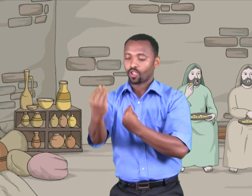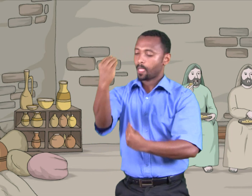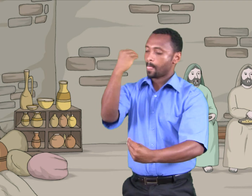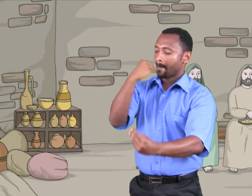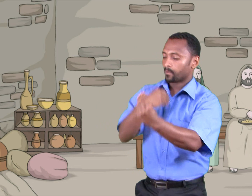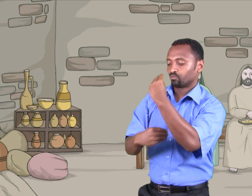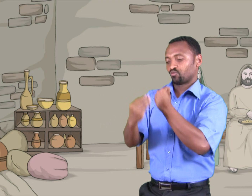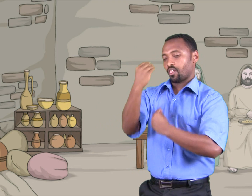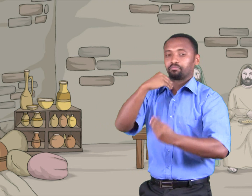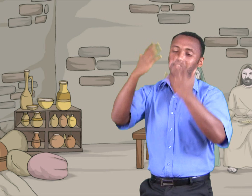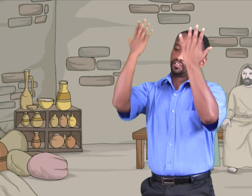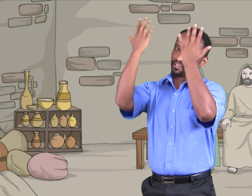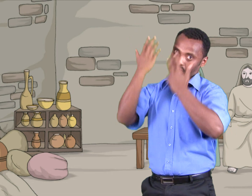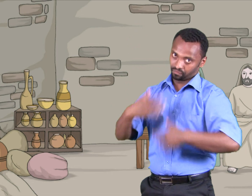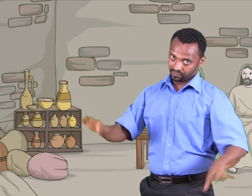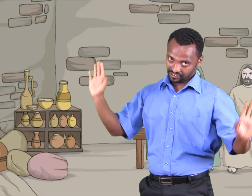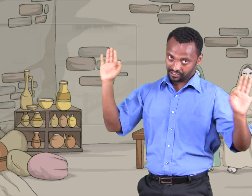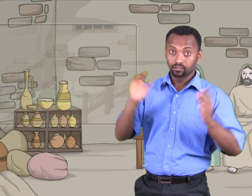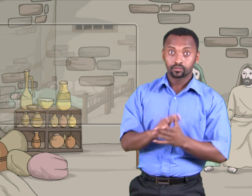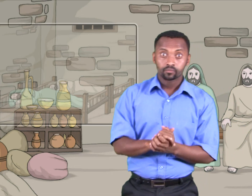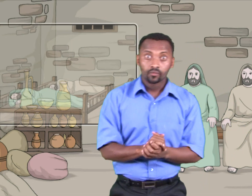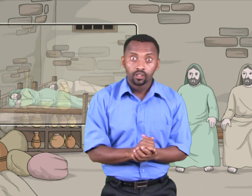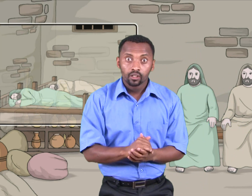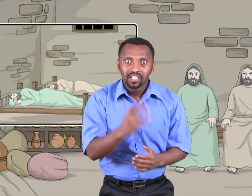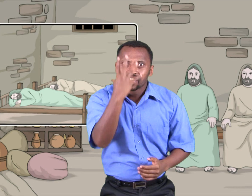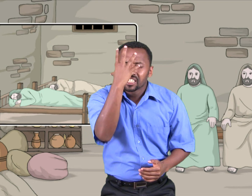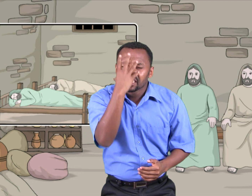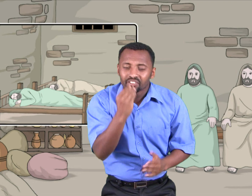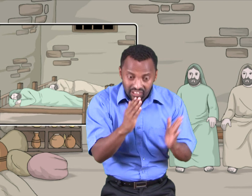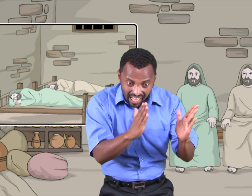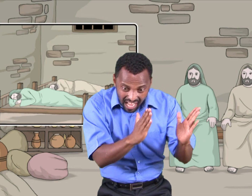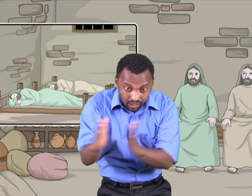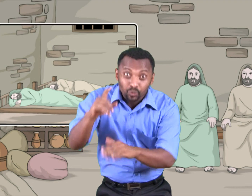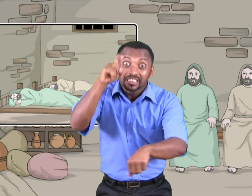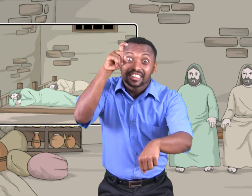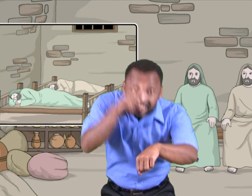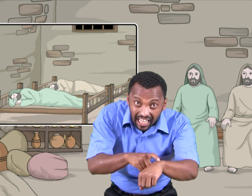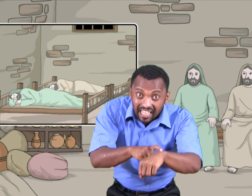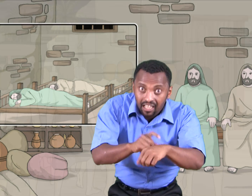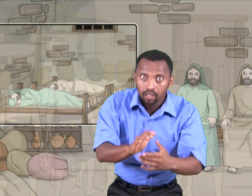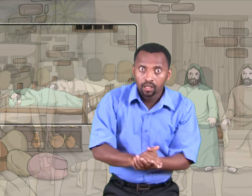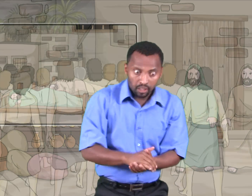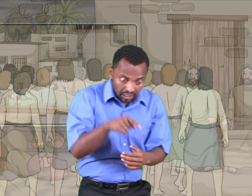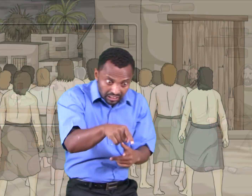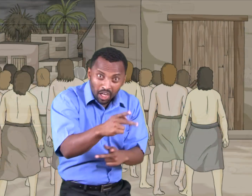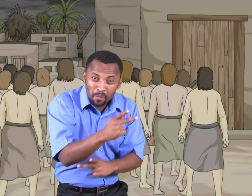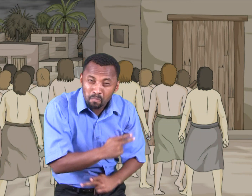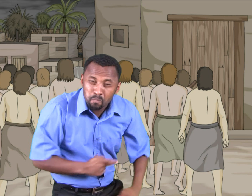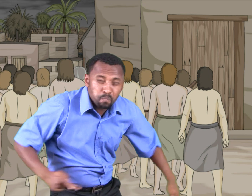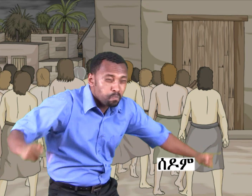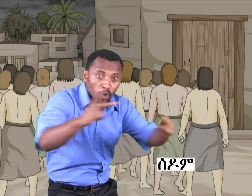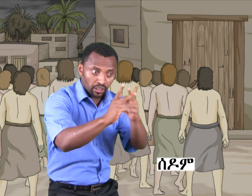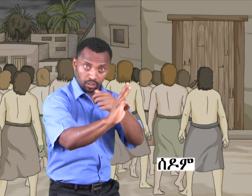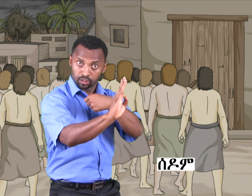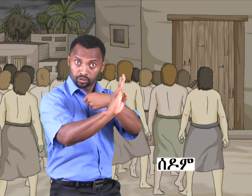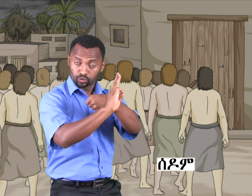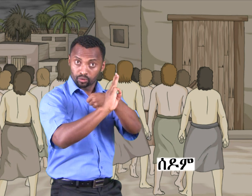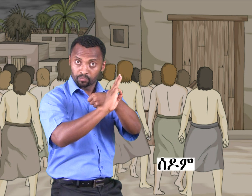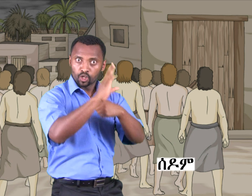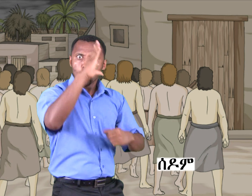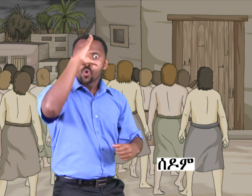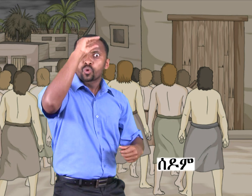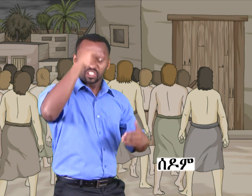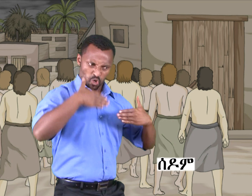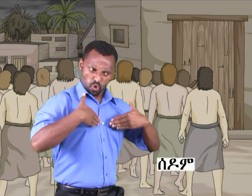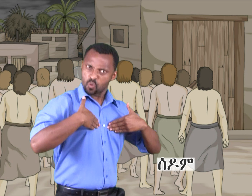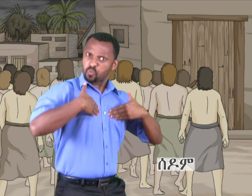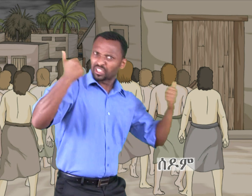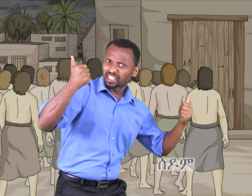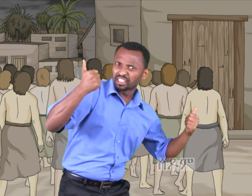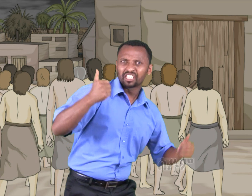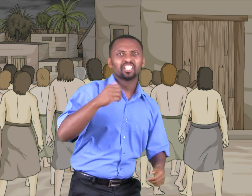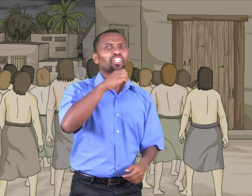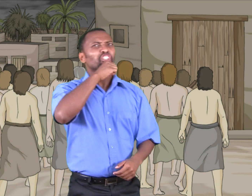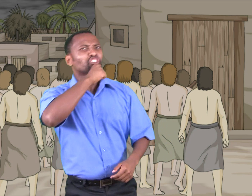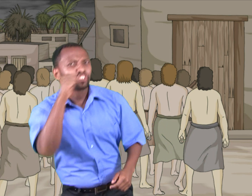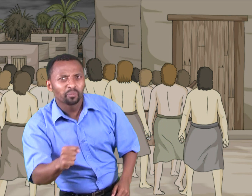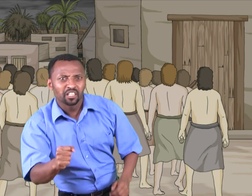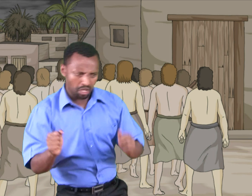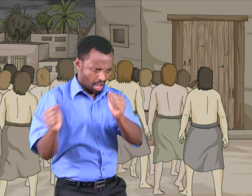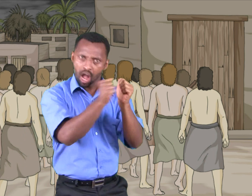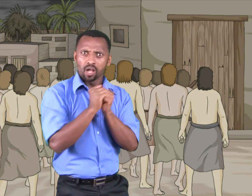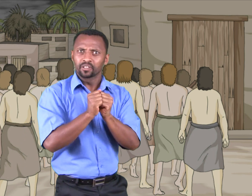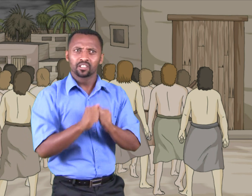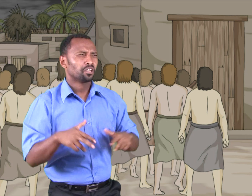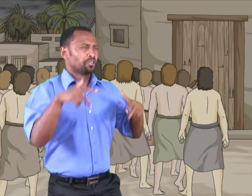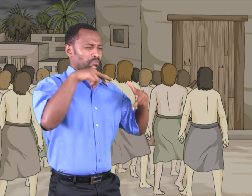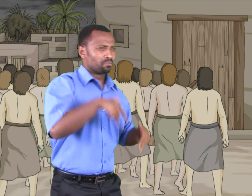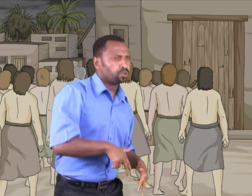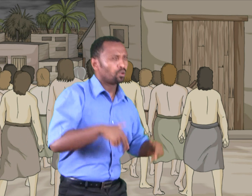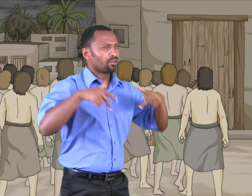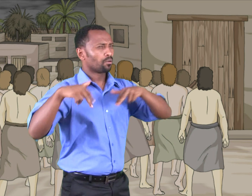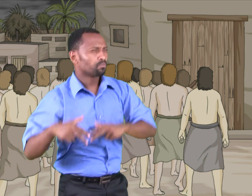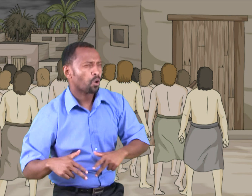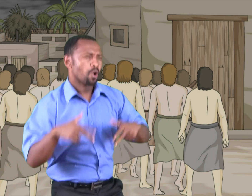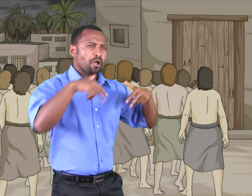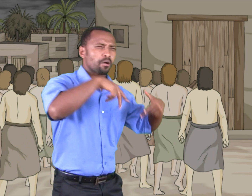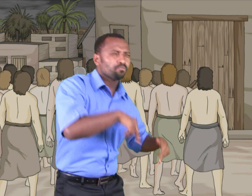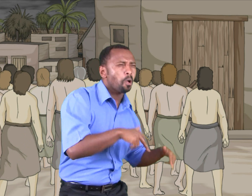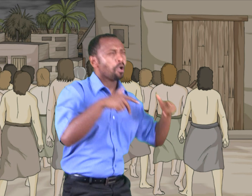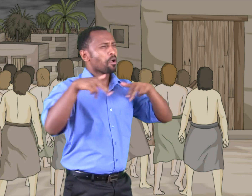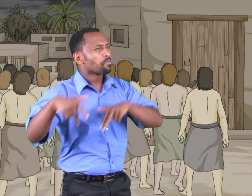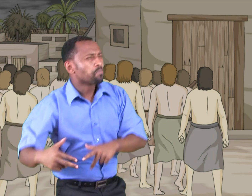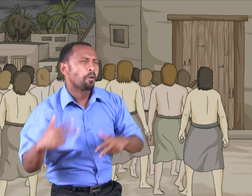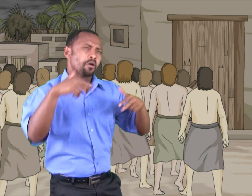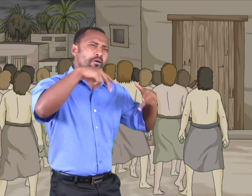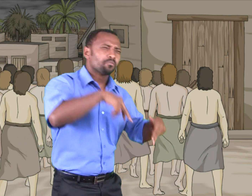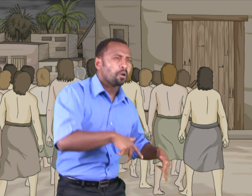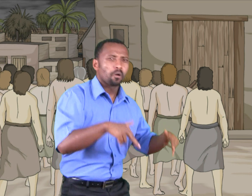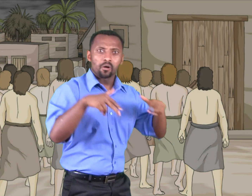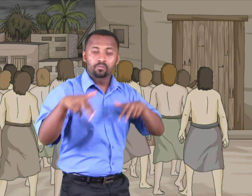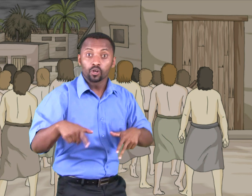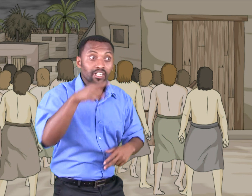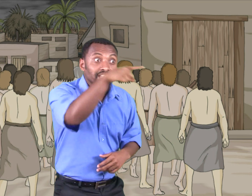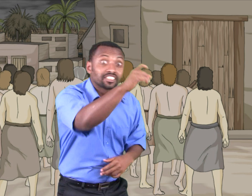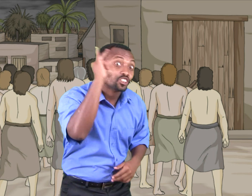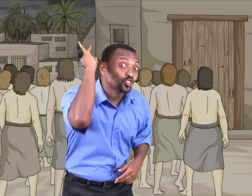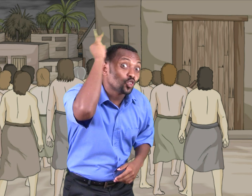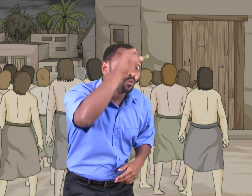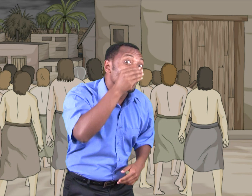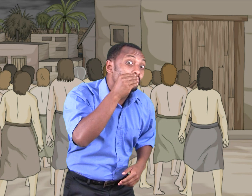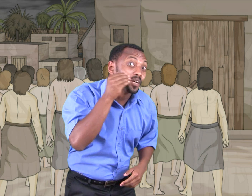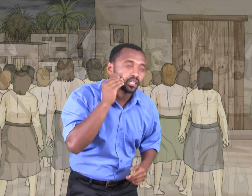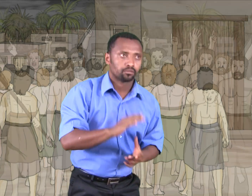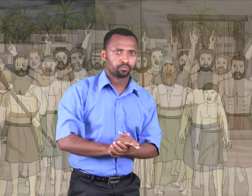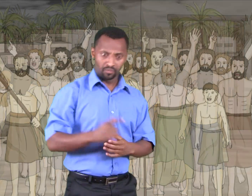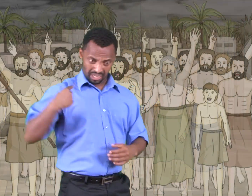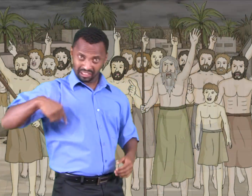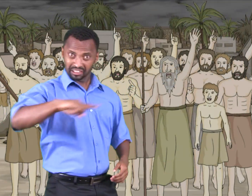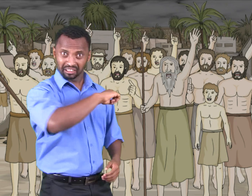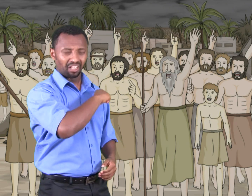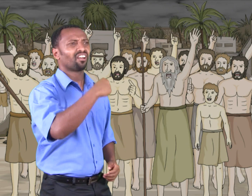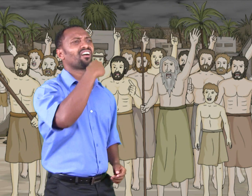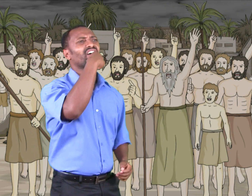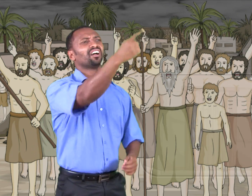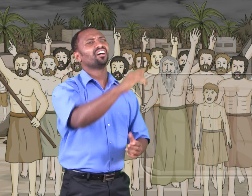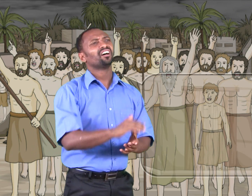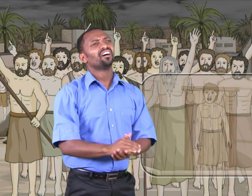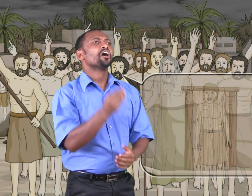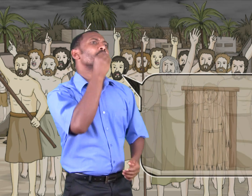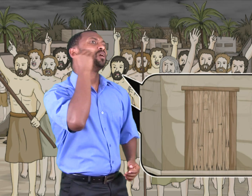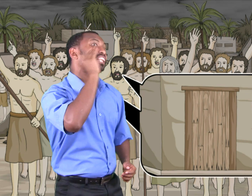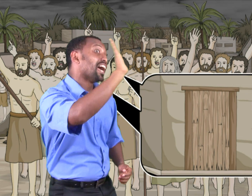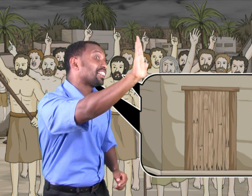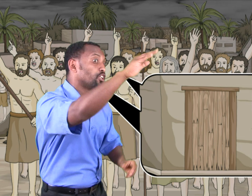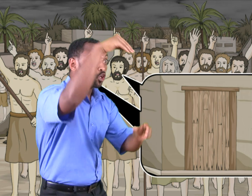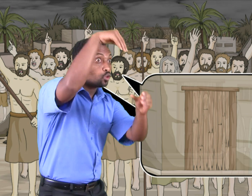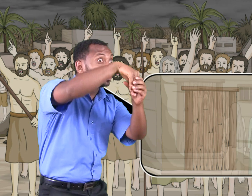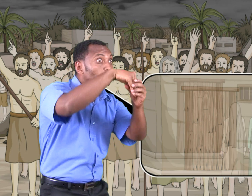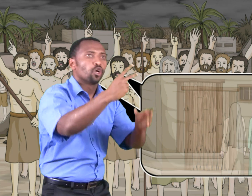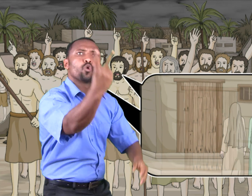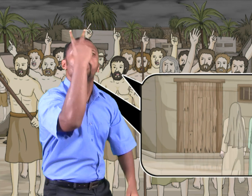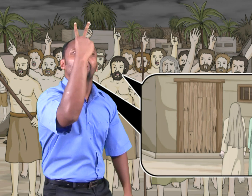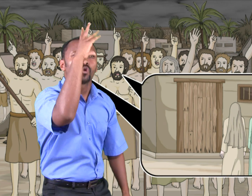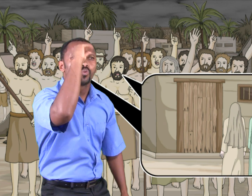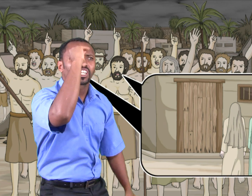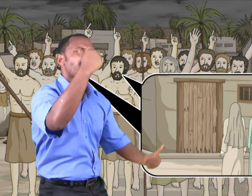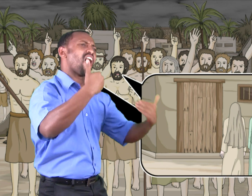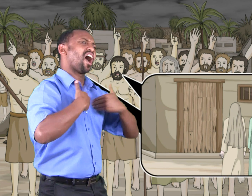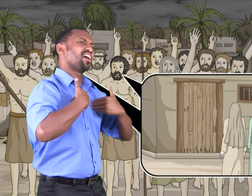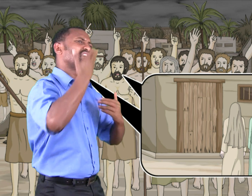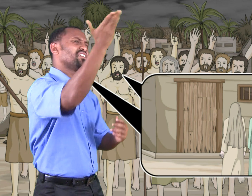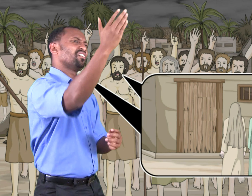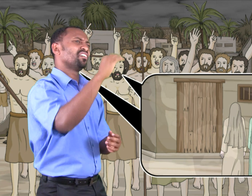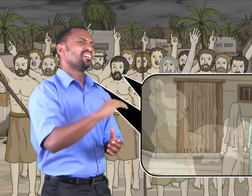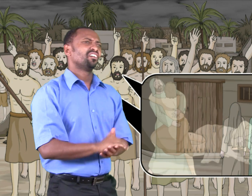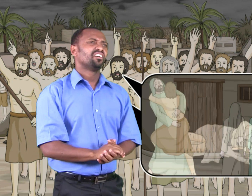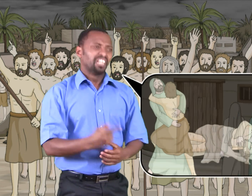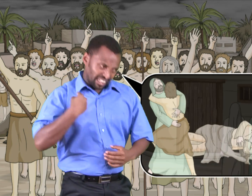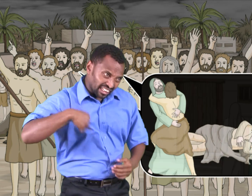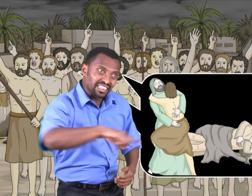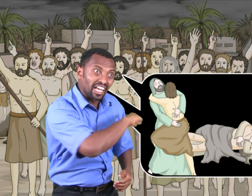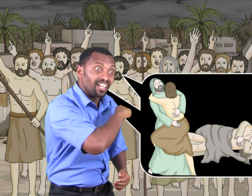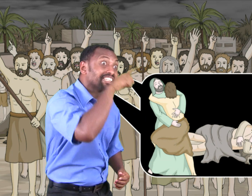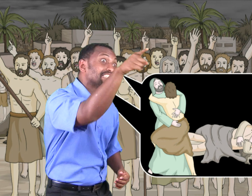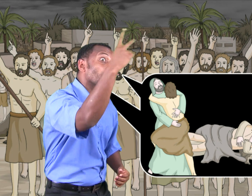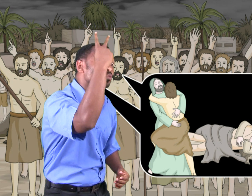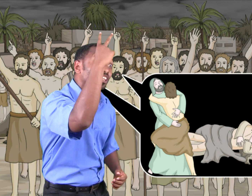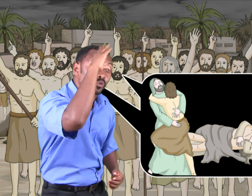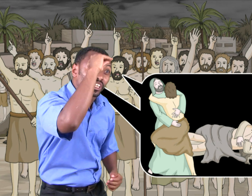Before they had gone to bed, all the men of the city of Sodom, both young and old, surrounded the house. They called out to Lot, saying, “Where are the men who came to you tonight?